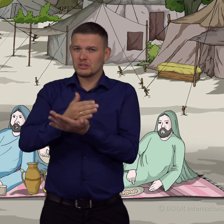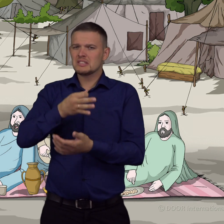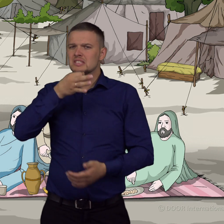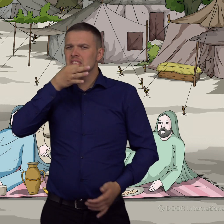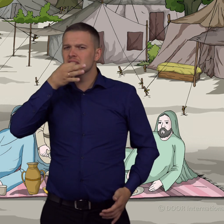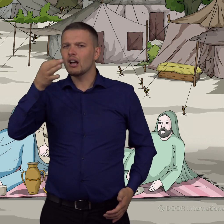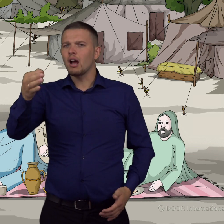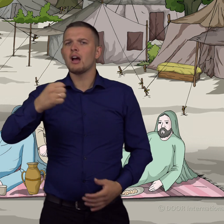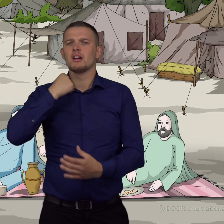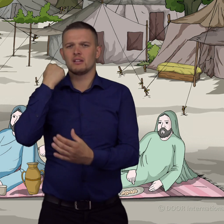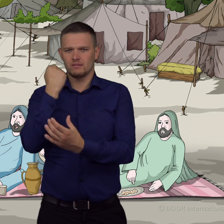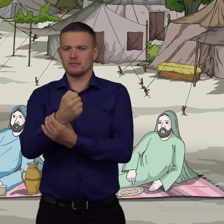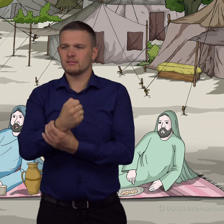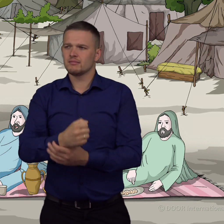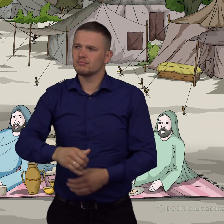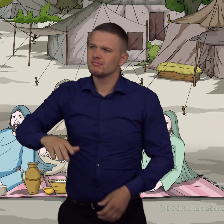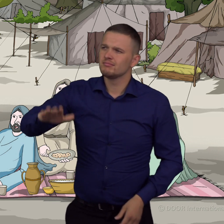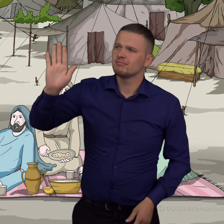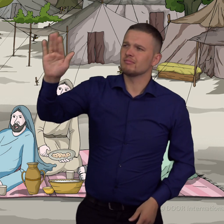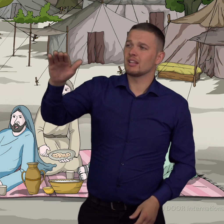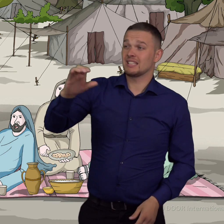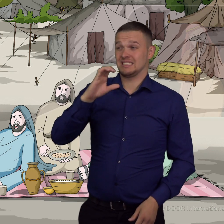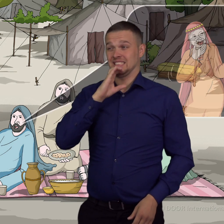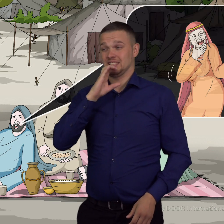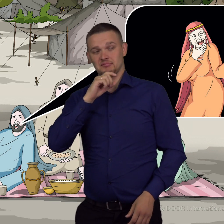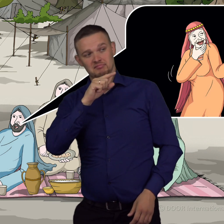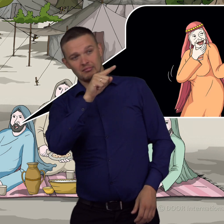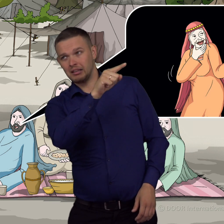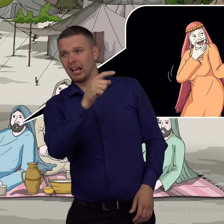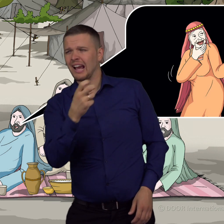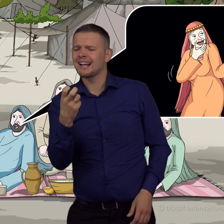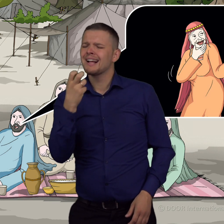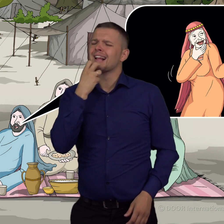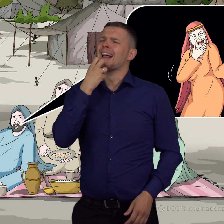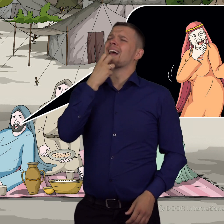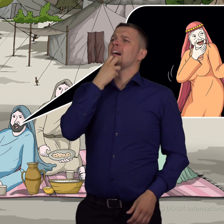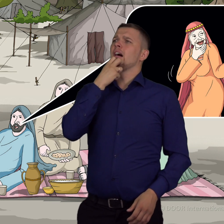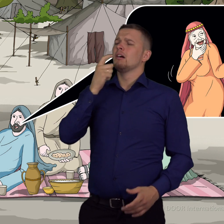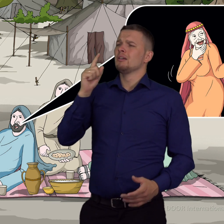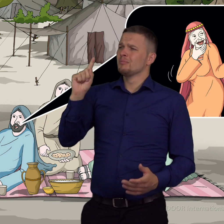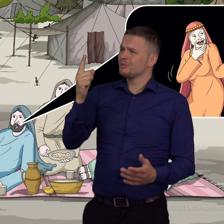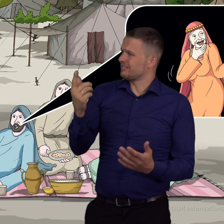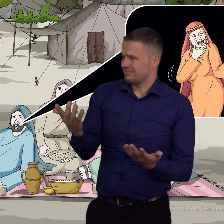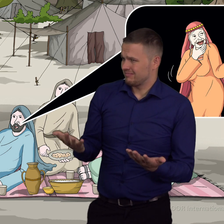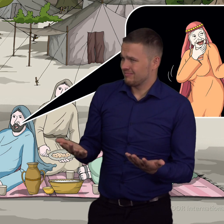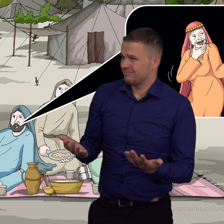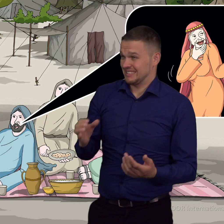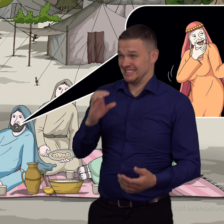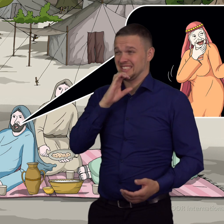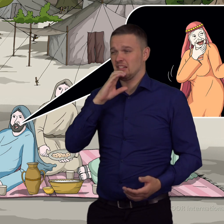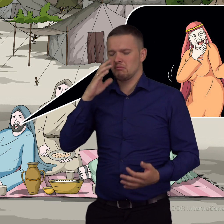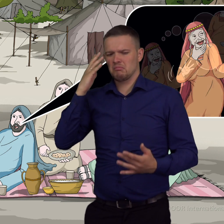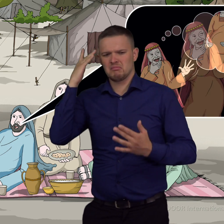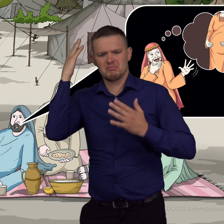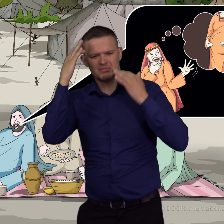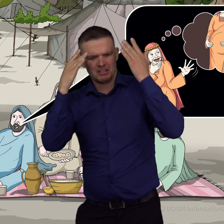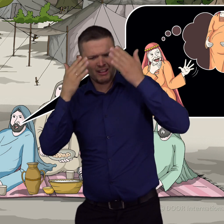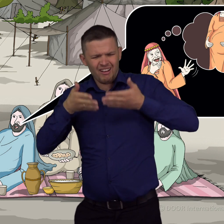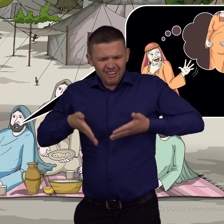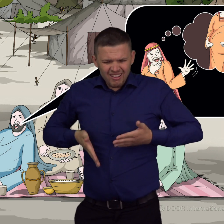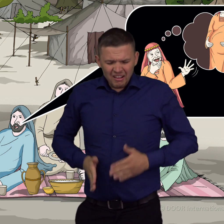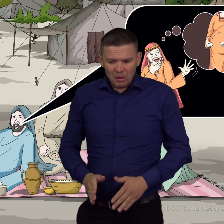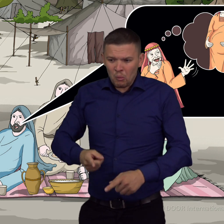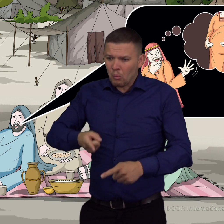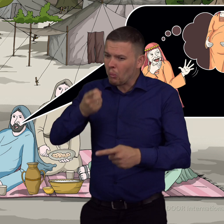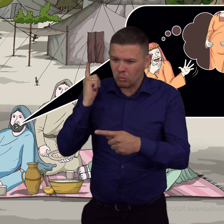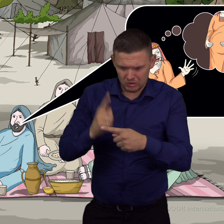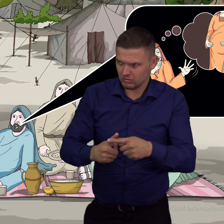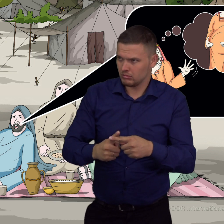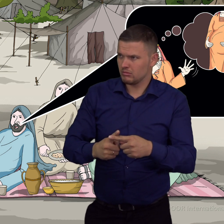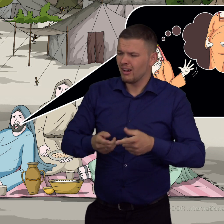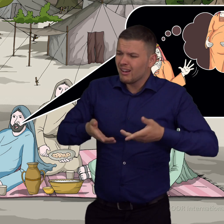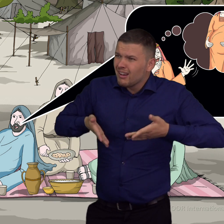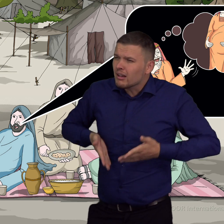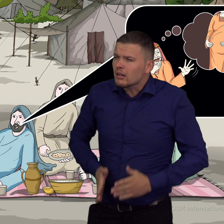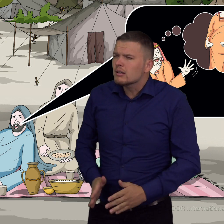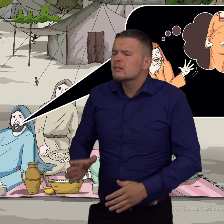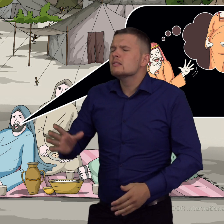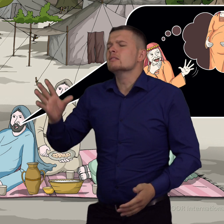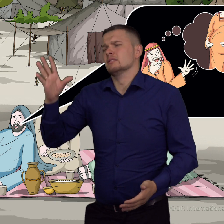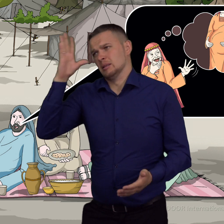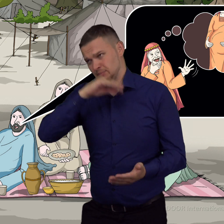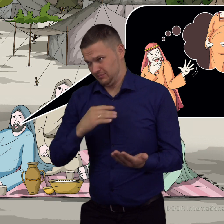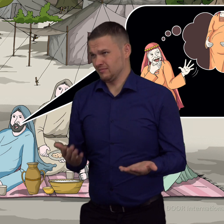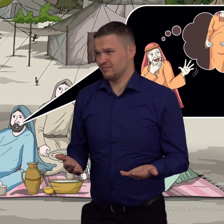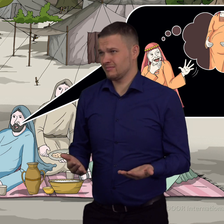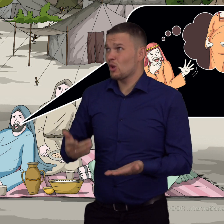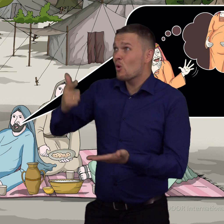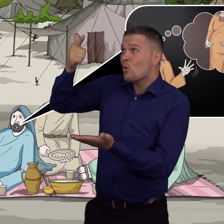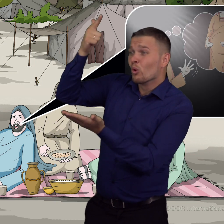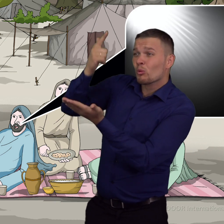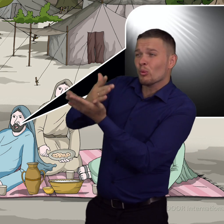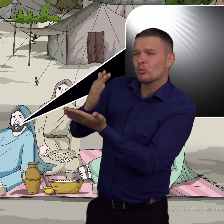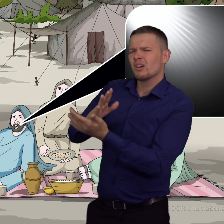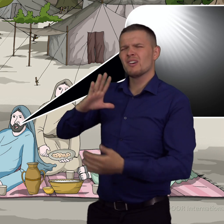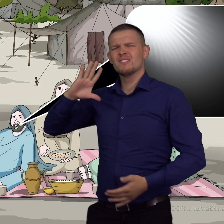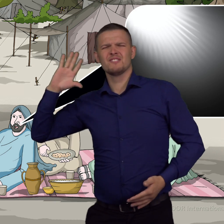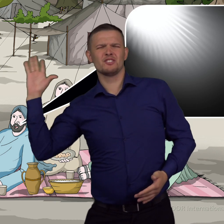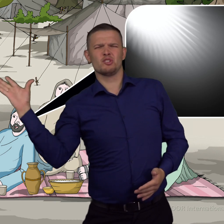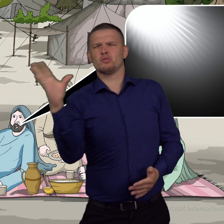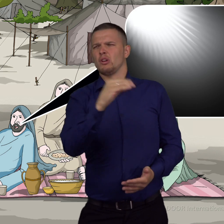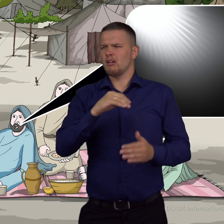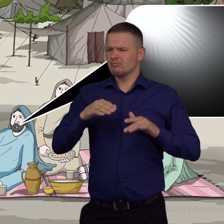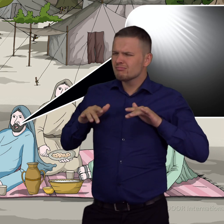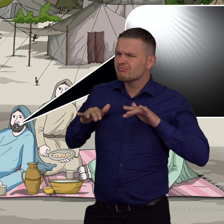And the LORD asked Abraham, “Why did Sarah laugh and say, ‘Can I really bear a child when I am old?’